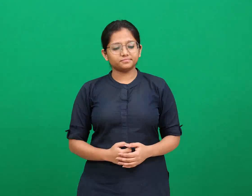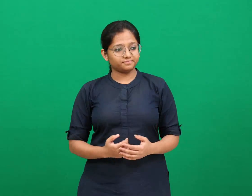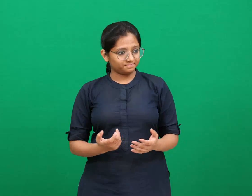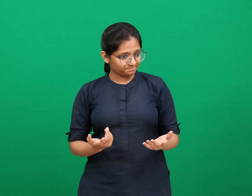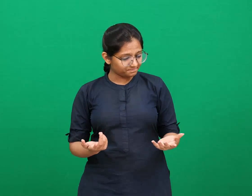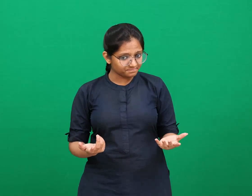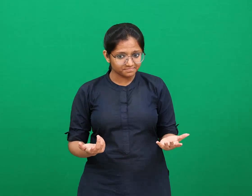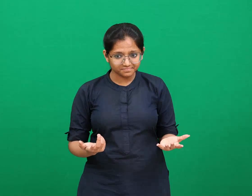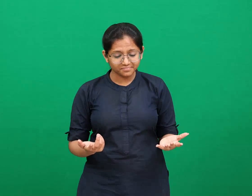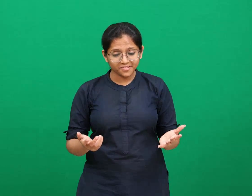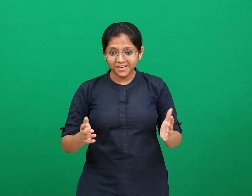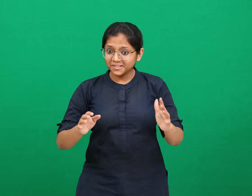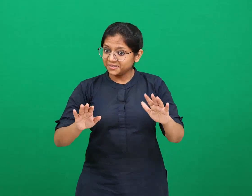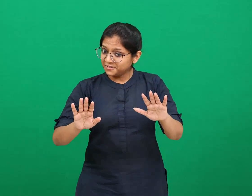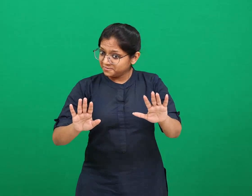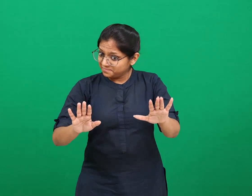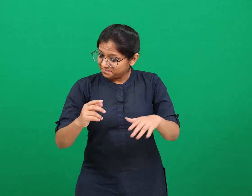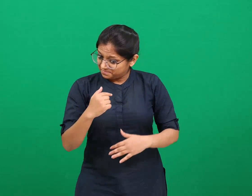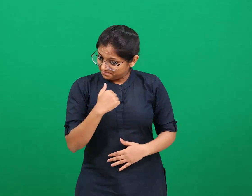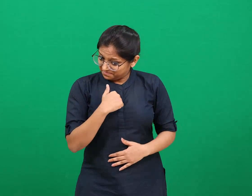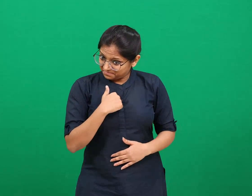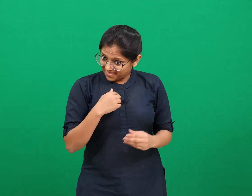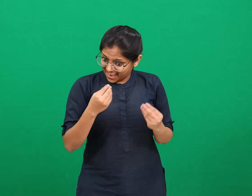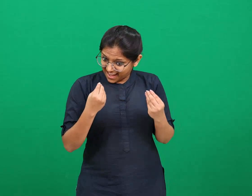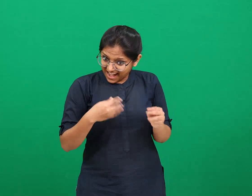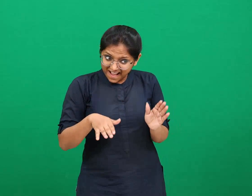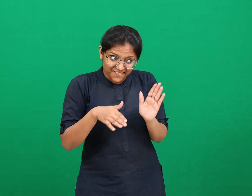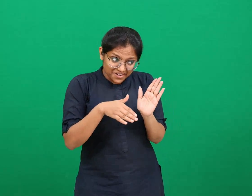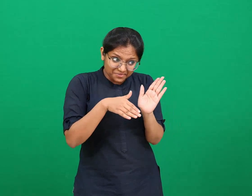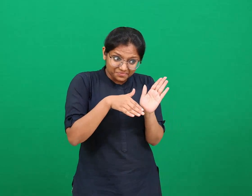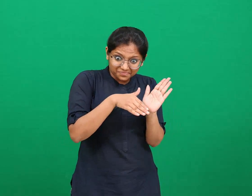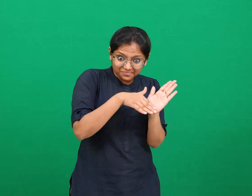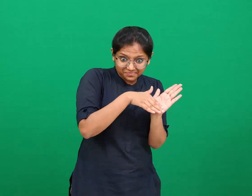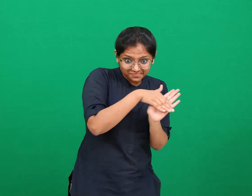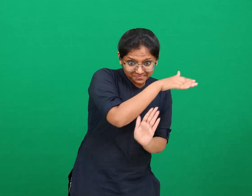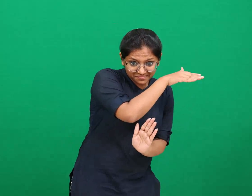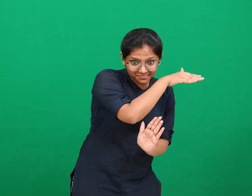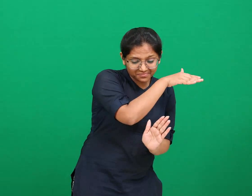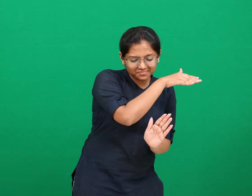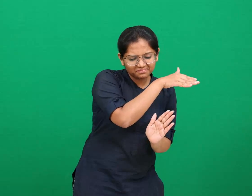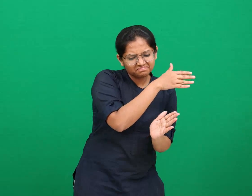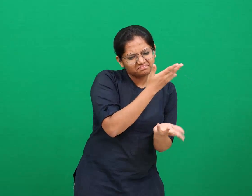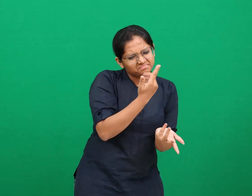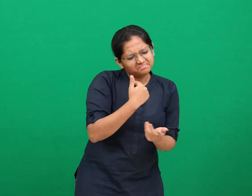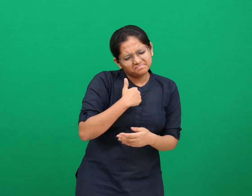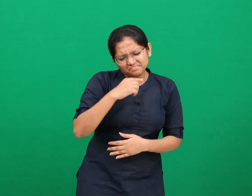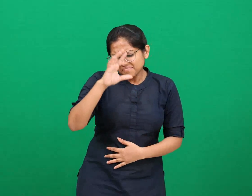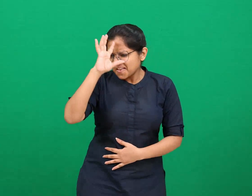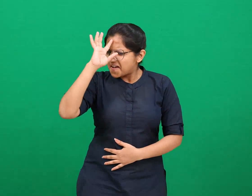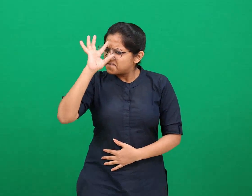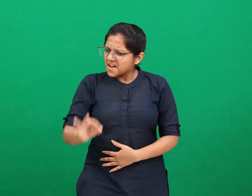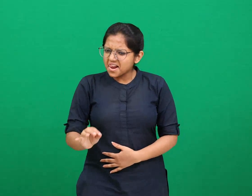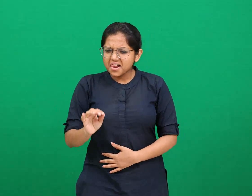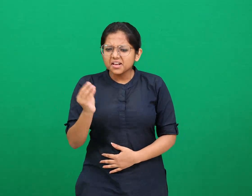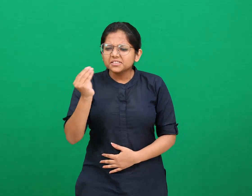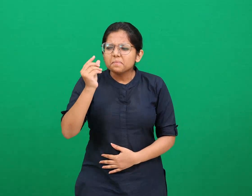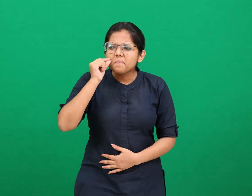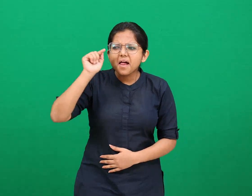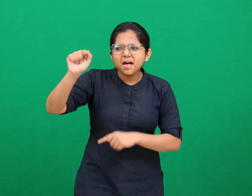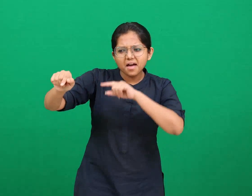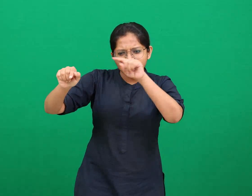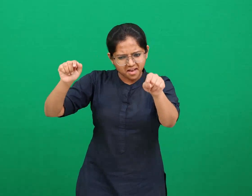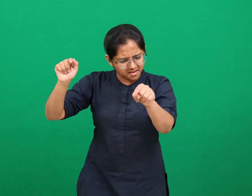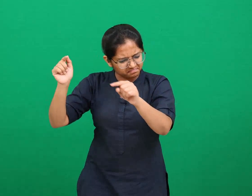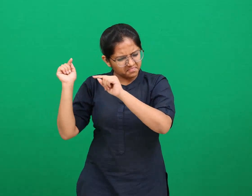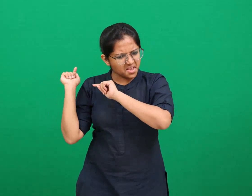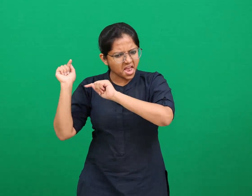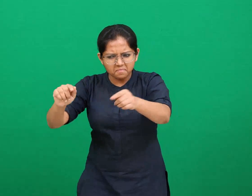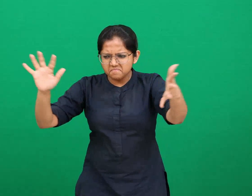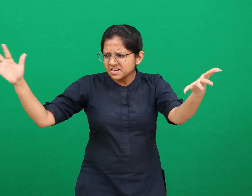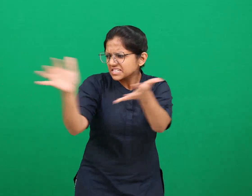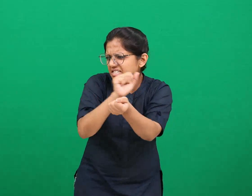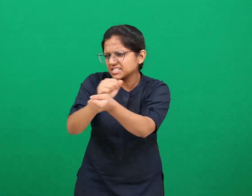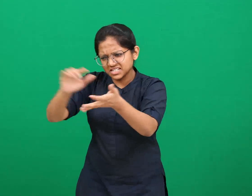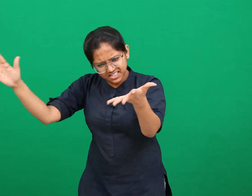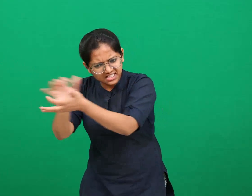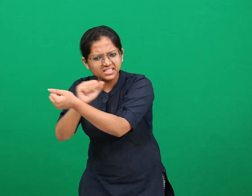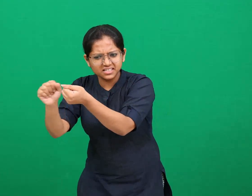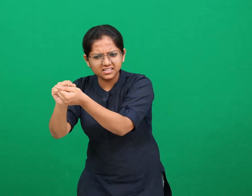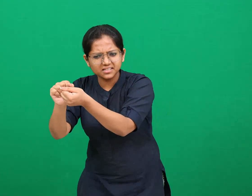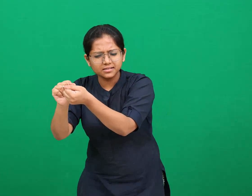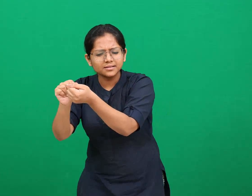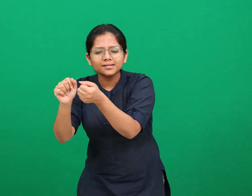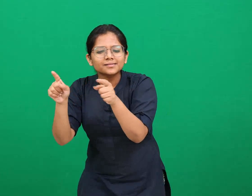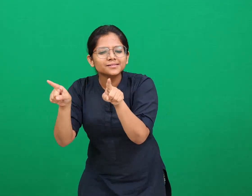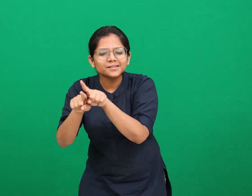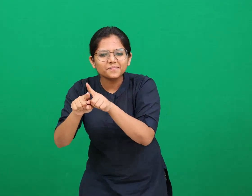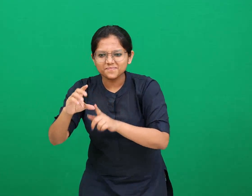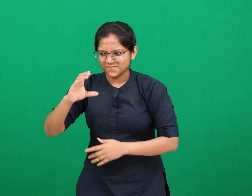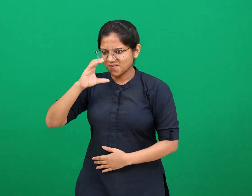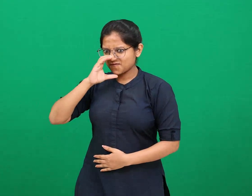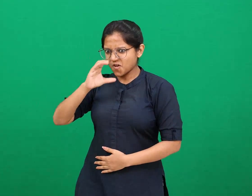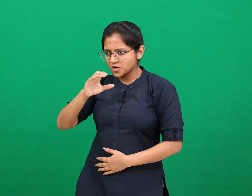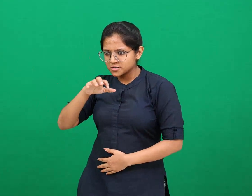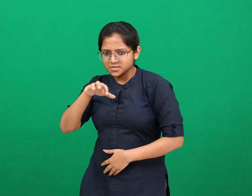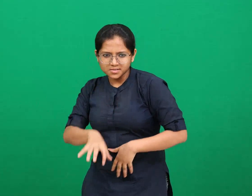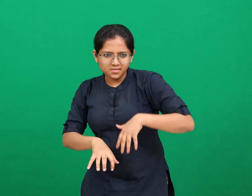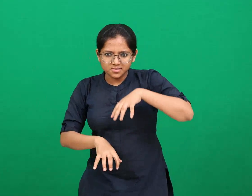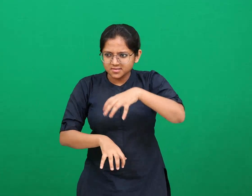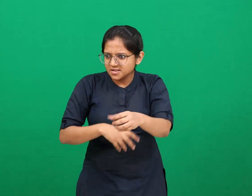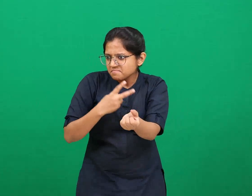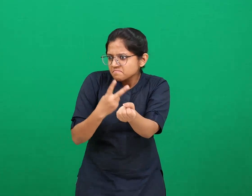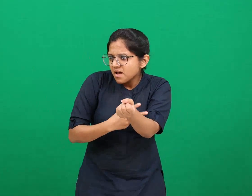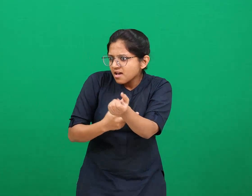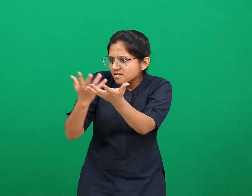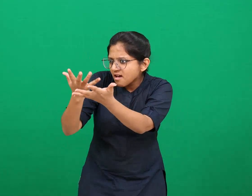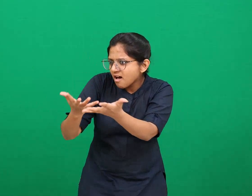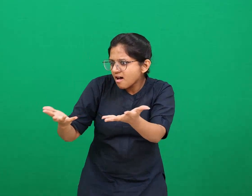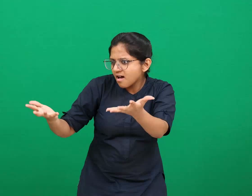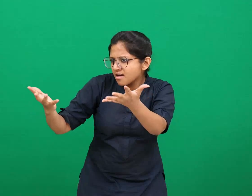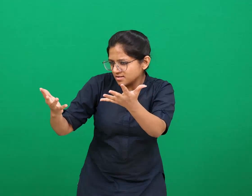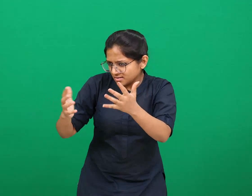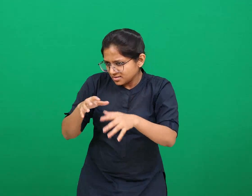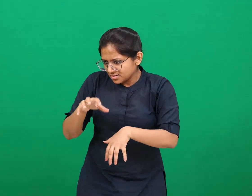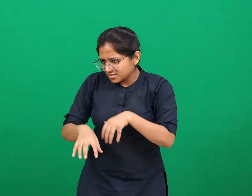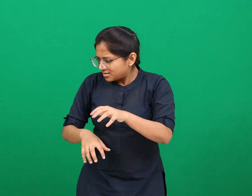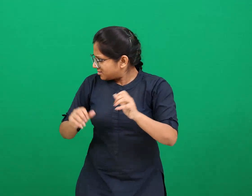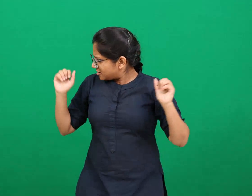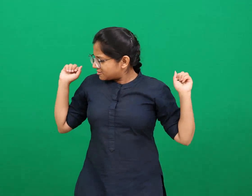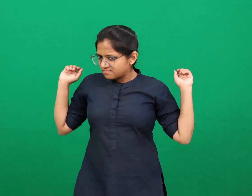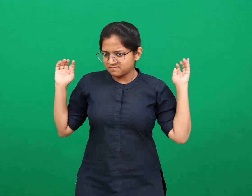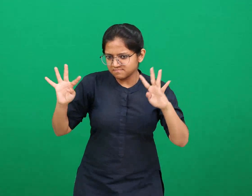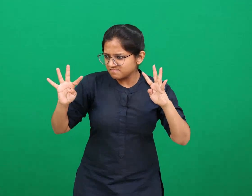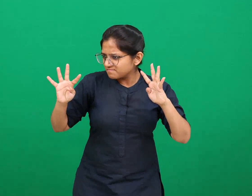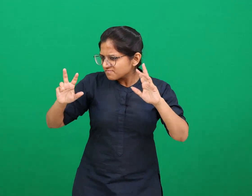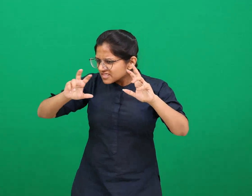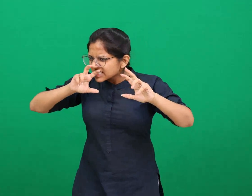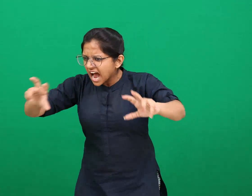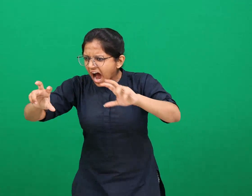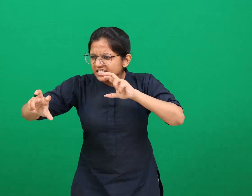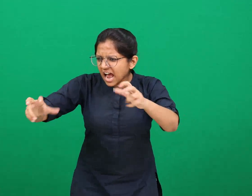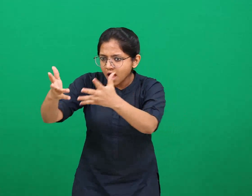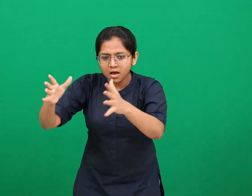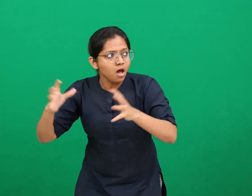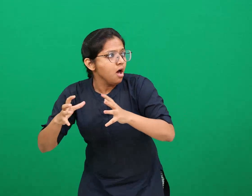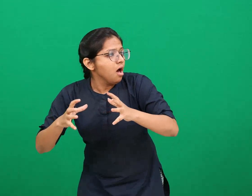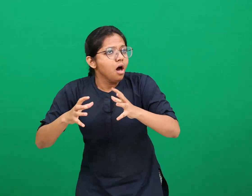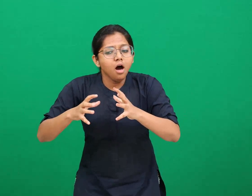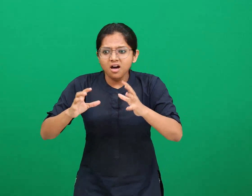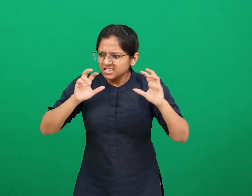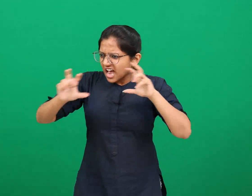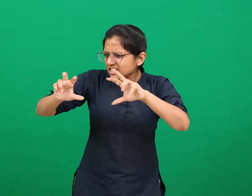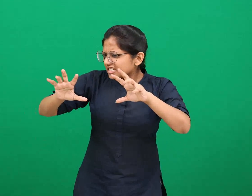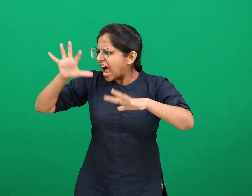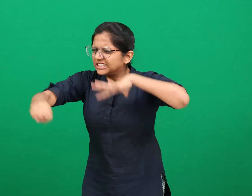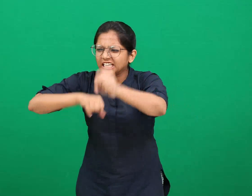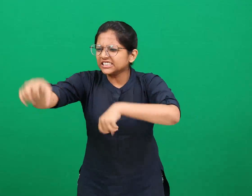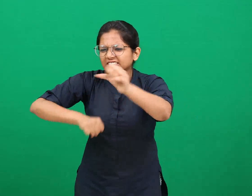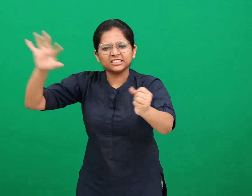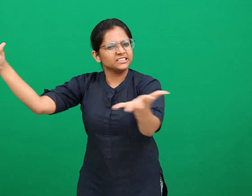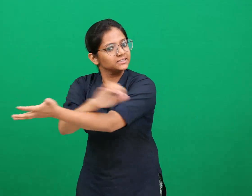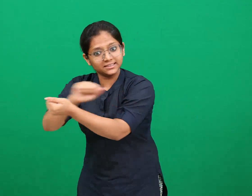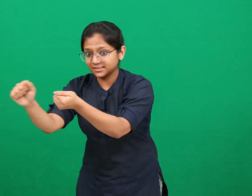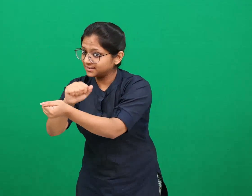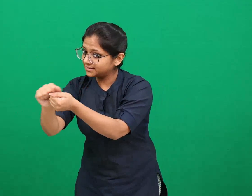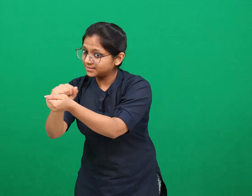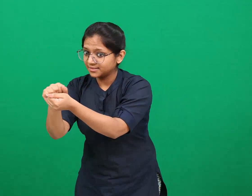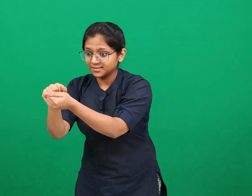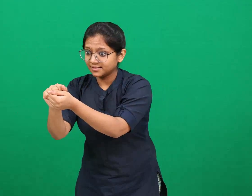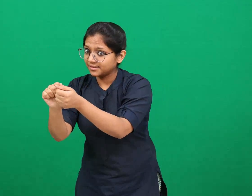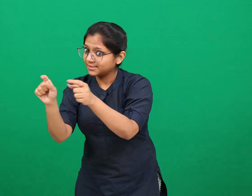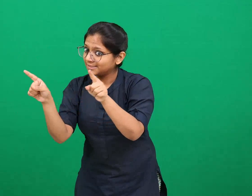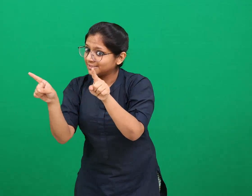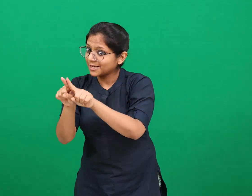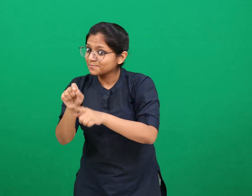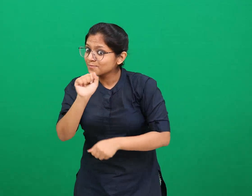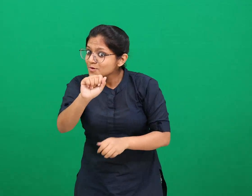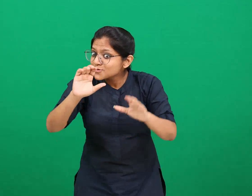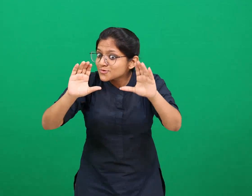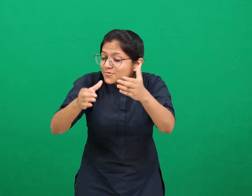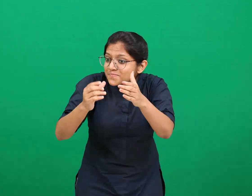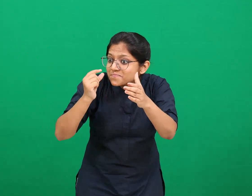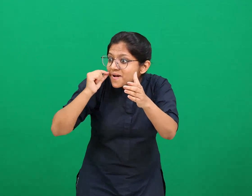I know that after my departure, savage wolves will come in among you and will not spare the flock.